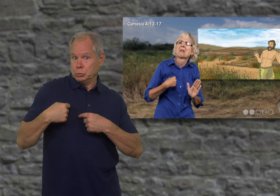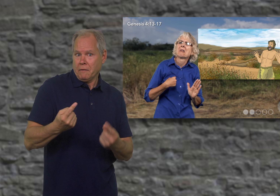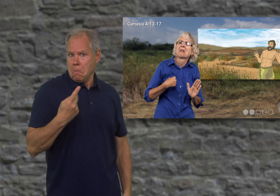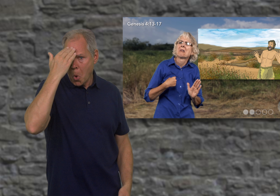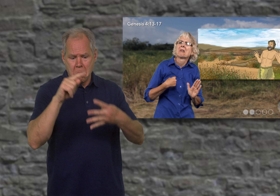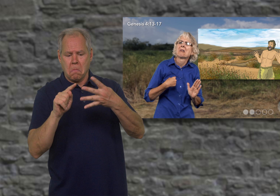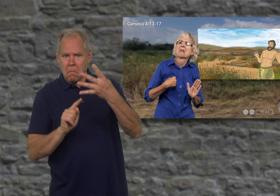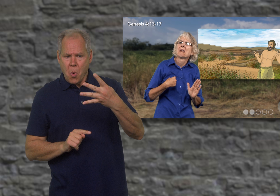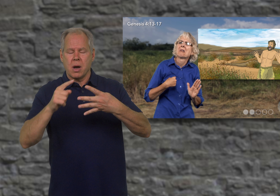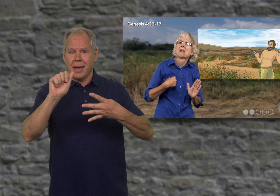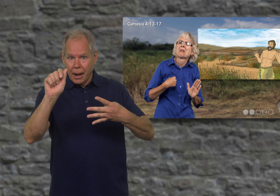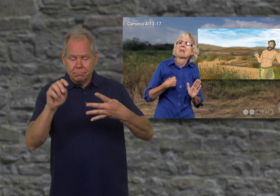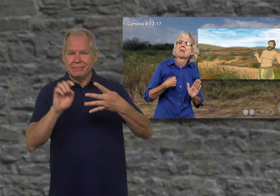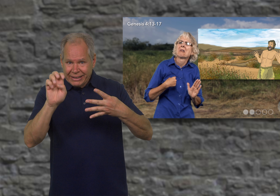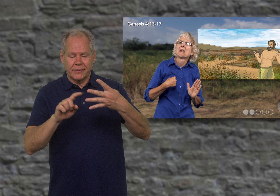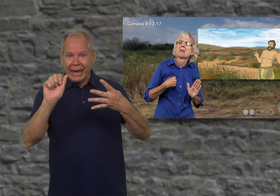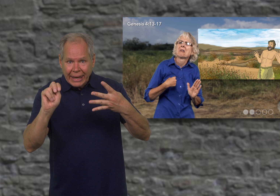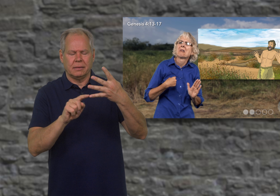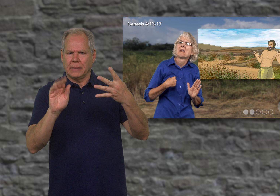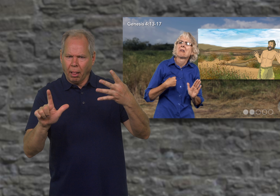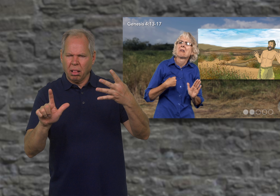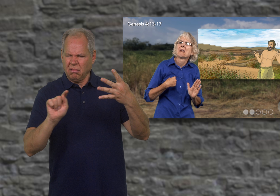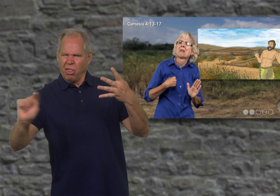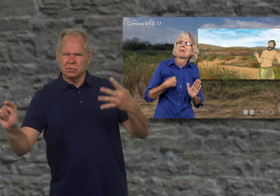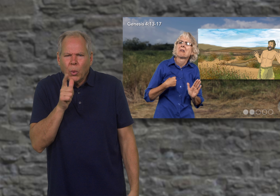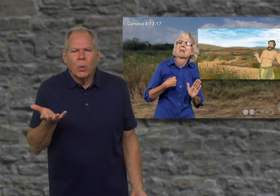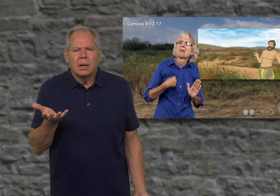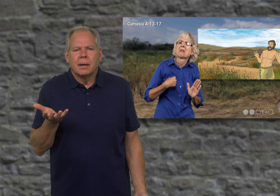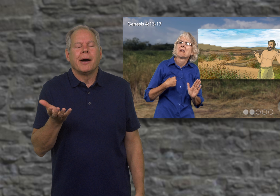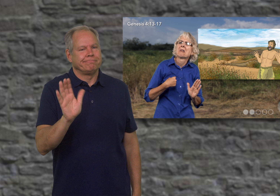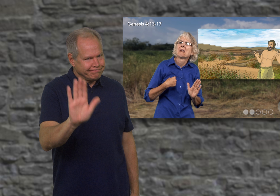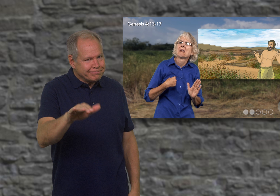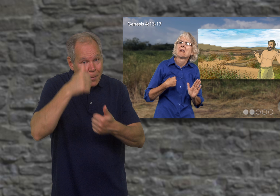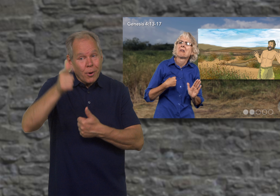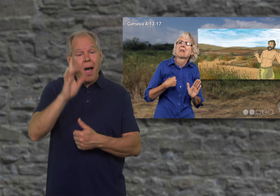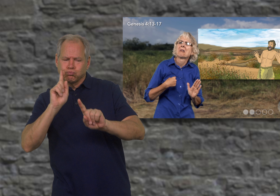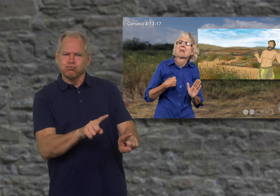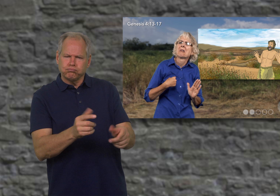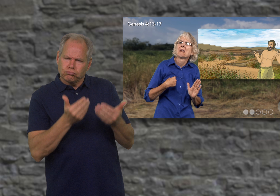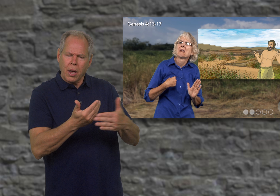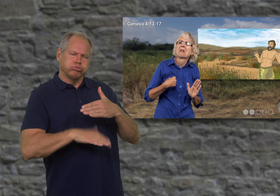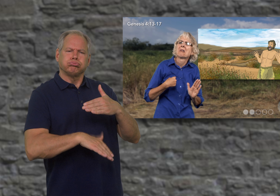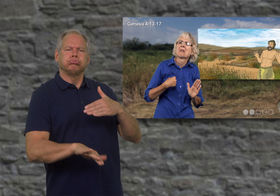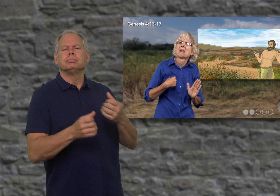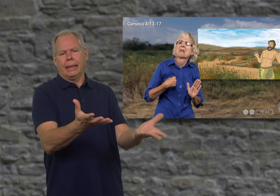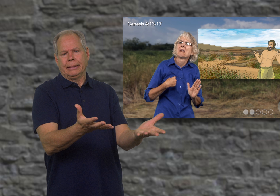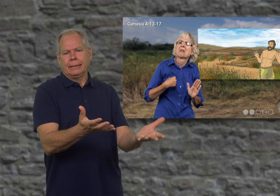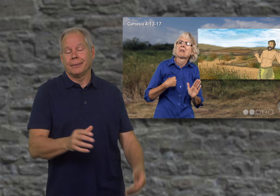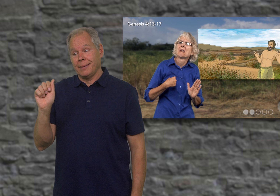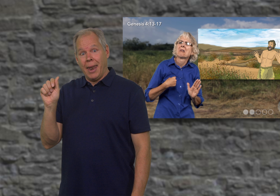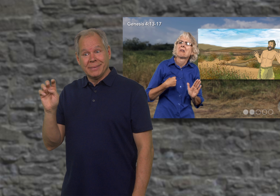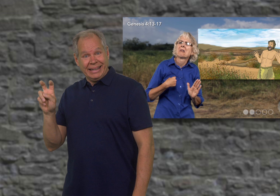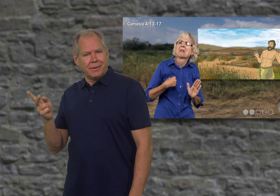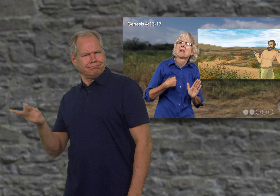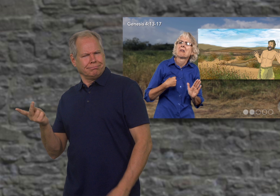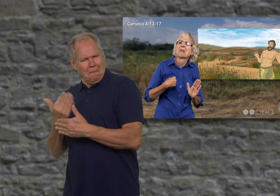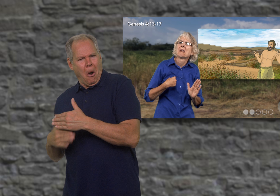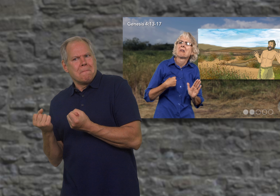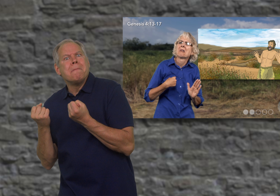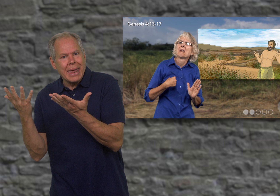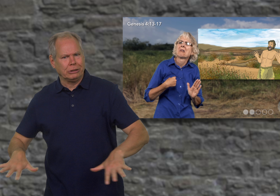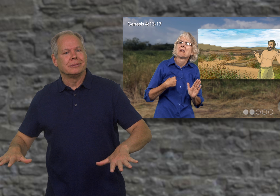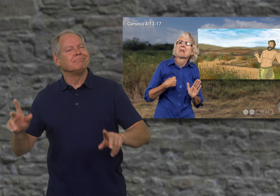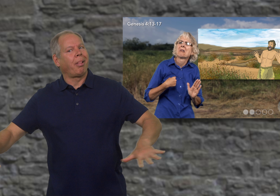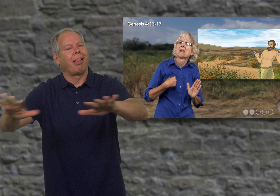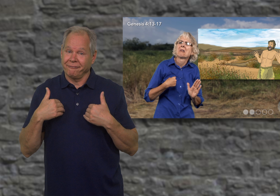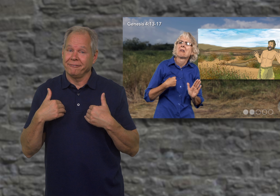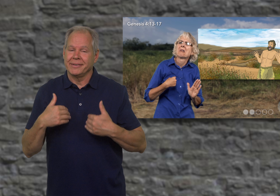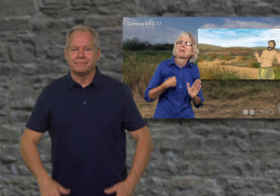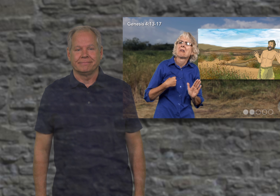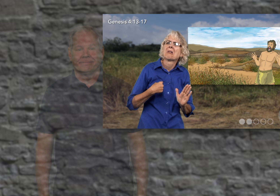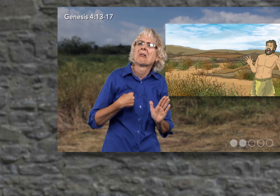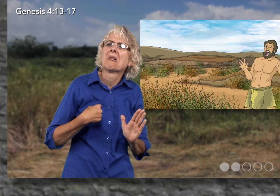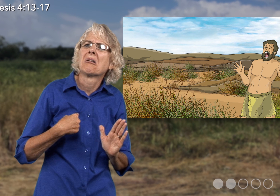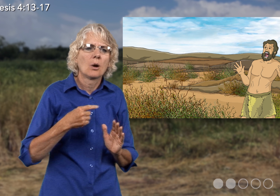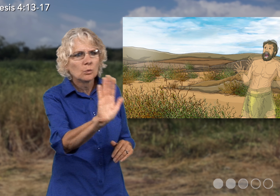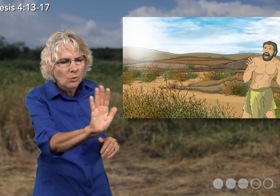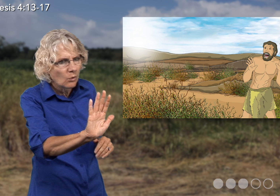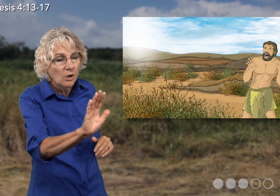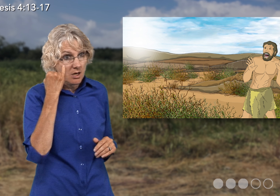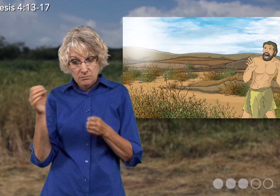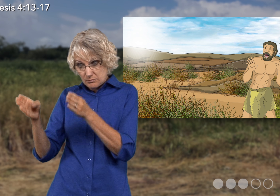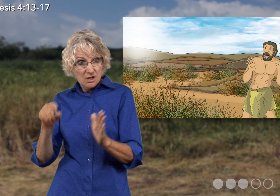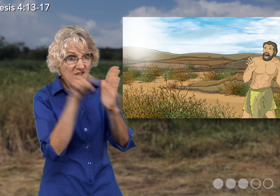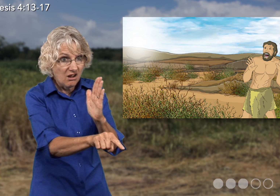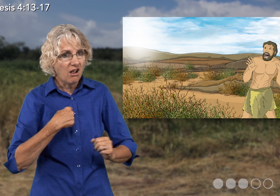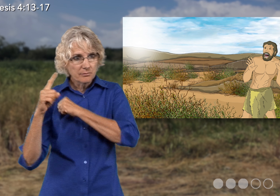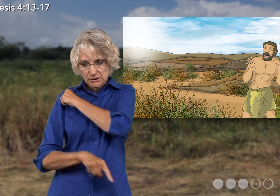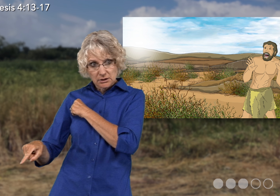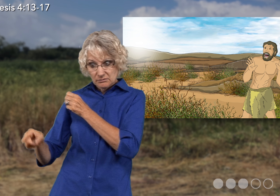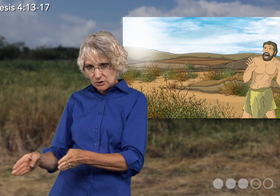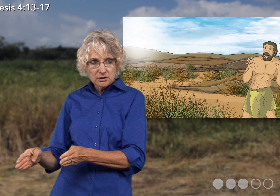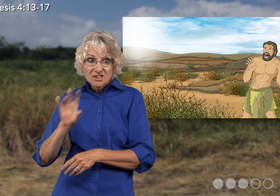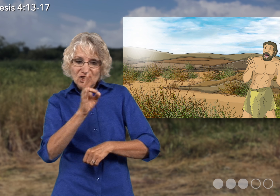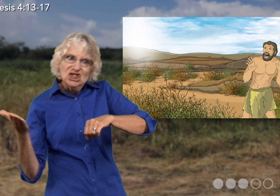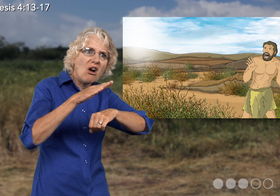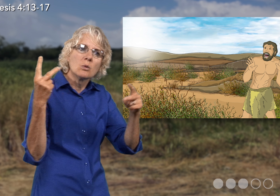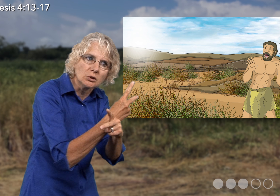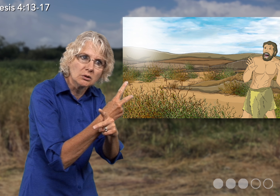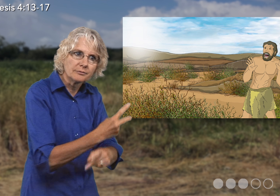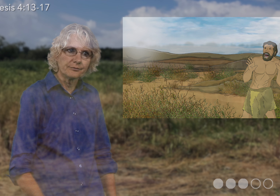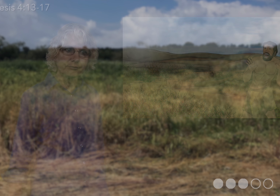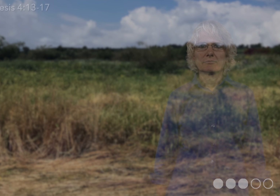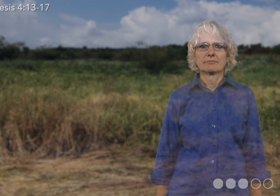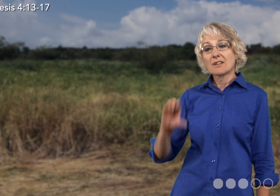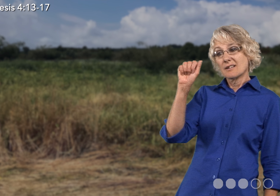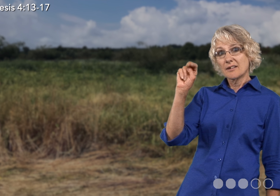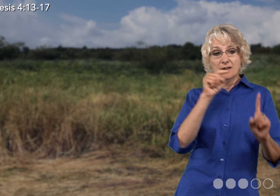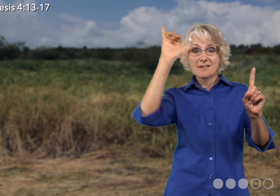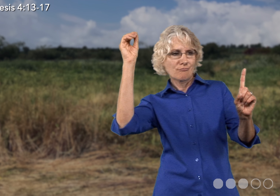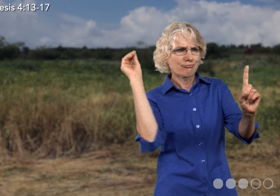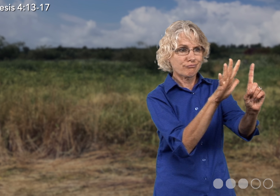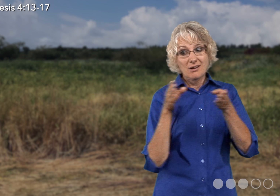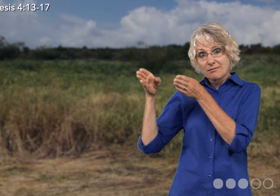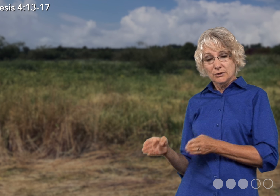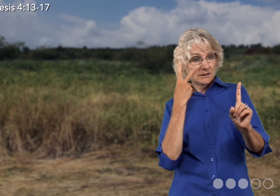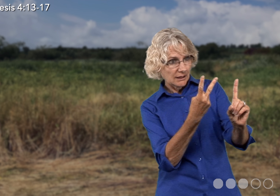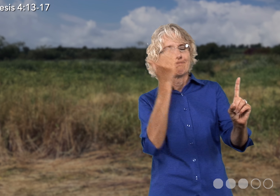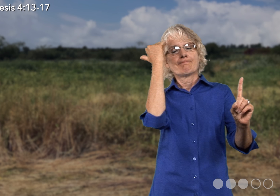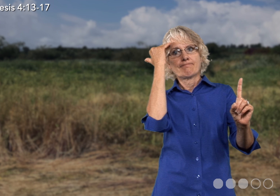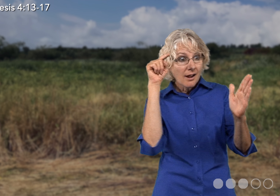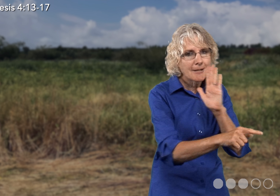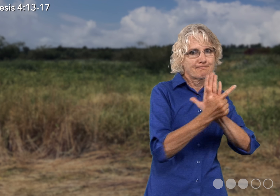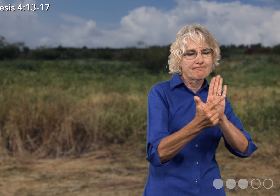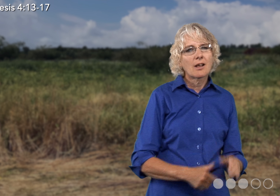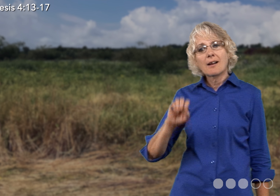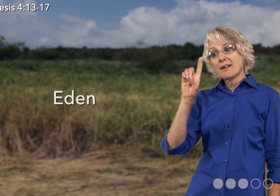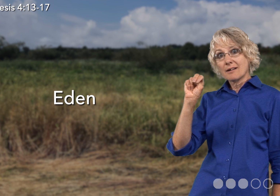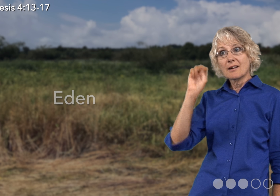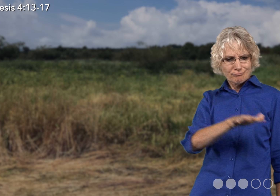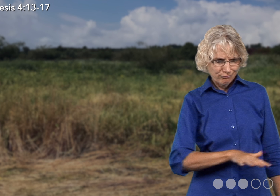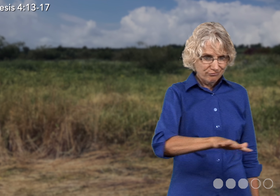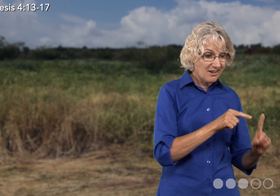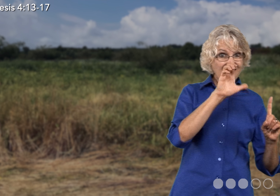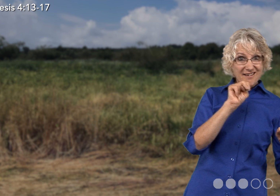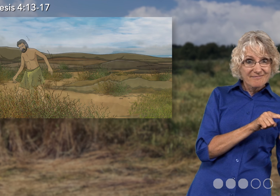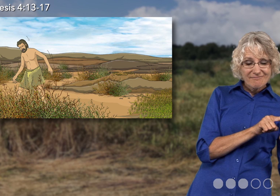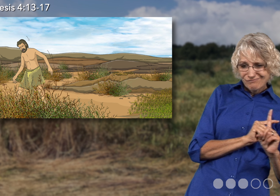I will be a fugitive and a wanderer on the earth, and whoever finds me will kill me.” “Not so!” replied the LORD. “If anyone slays Cain, then Cain will be avenged sevenfold.”